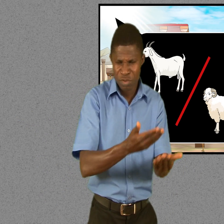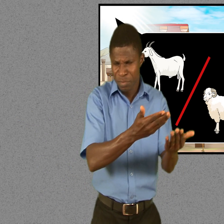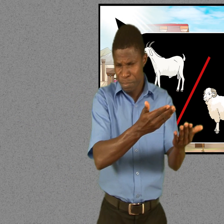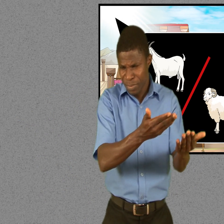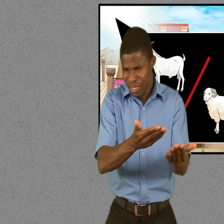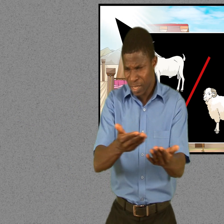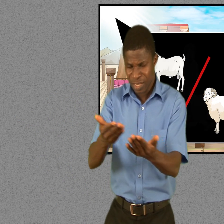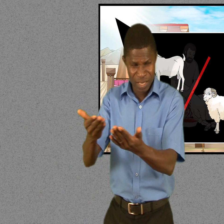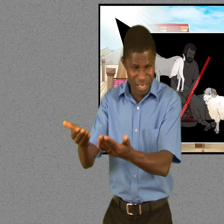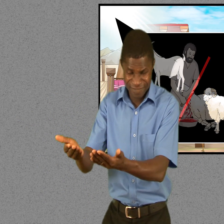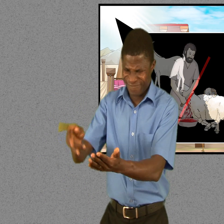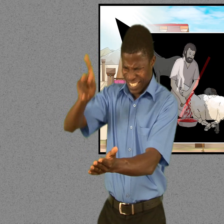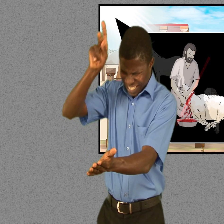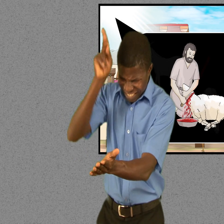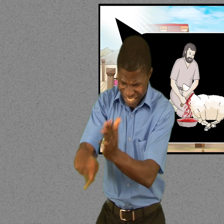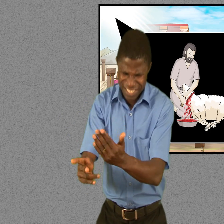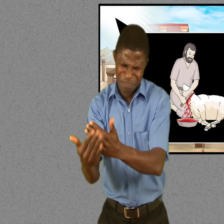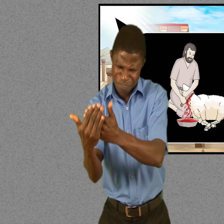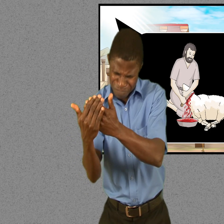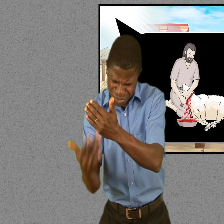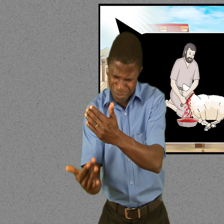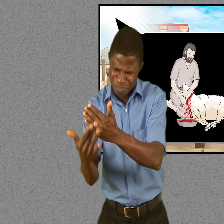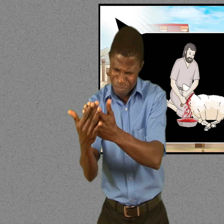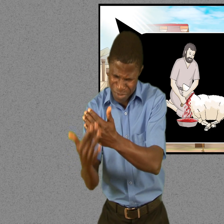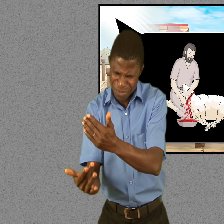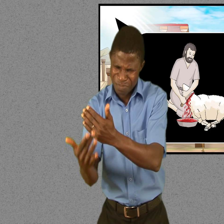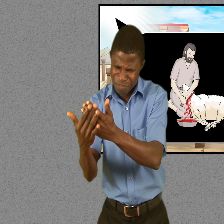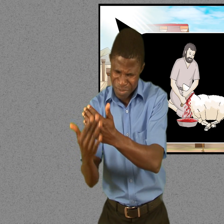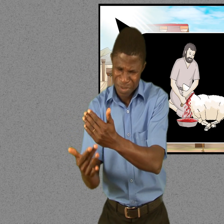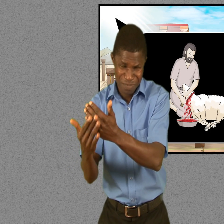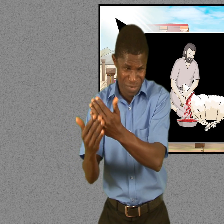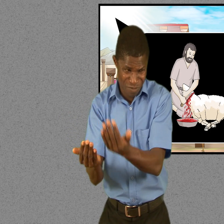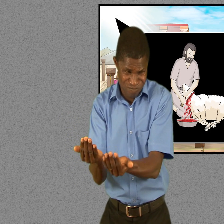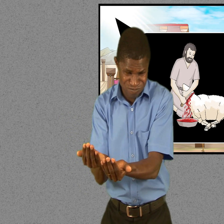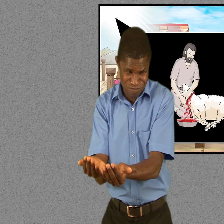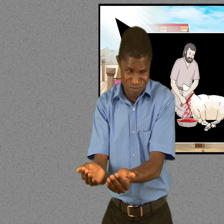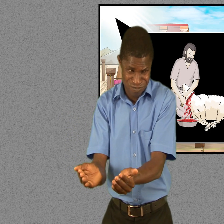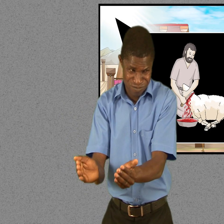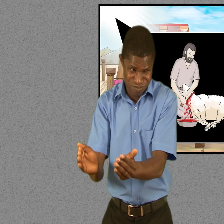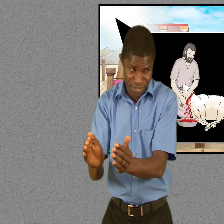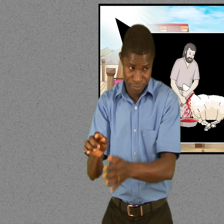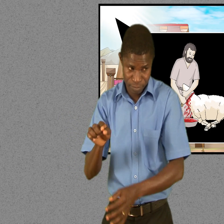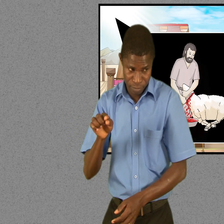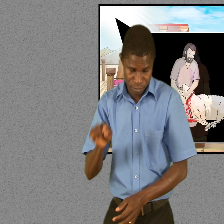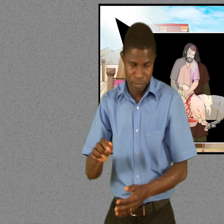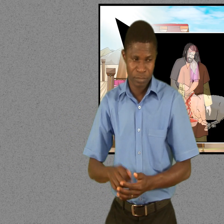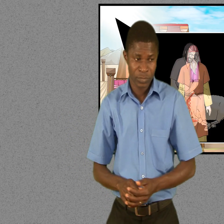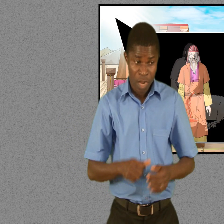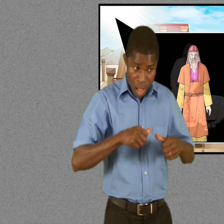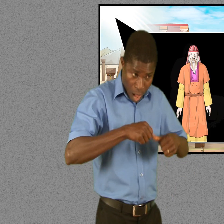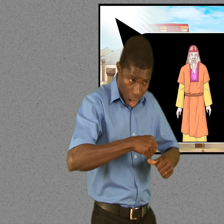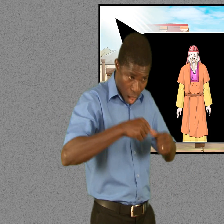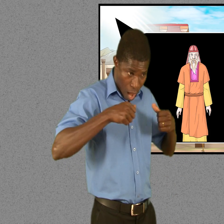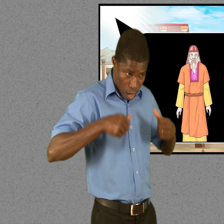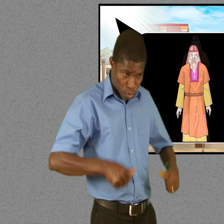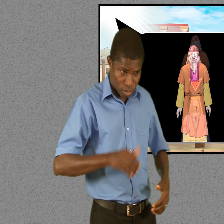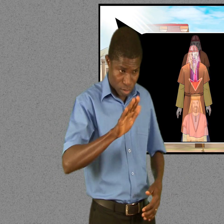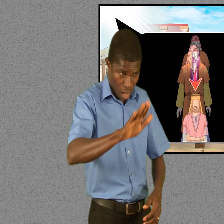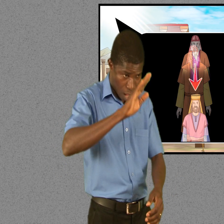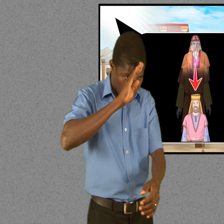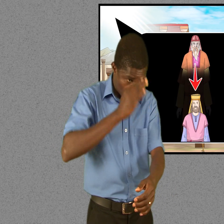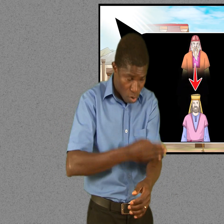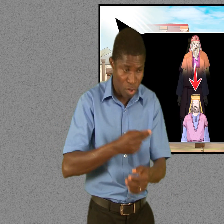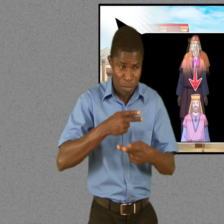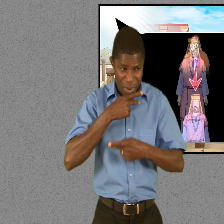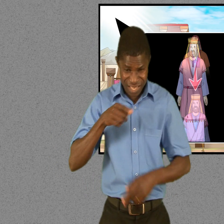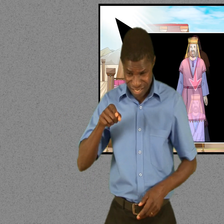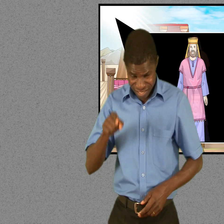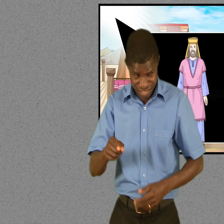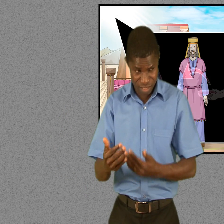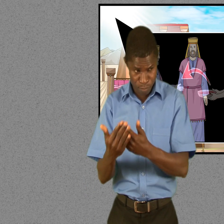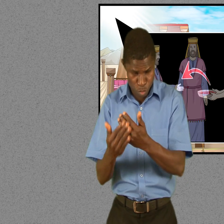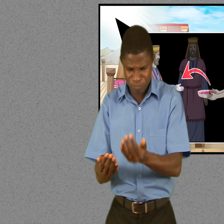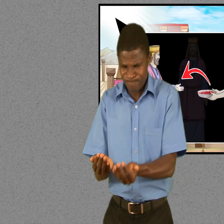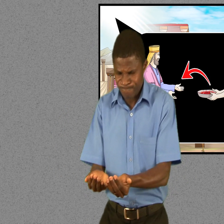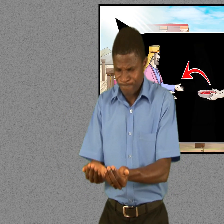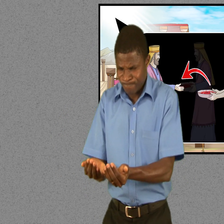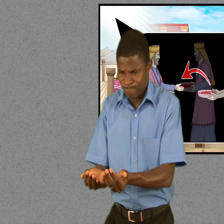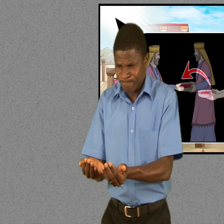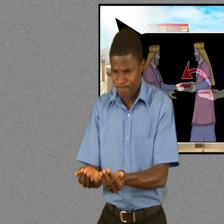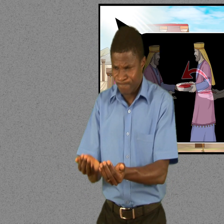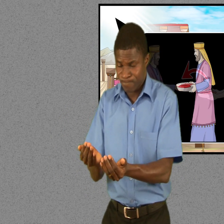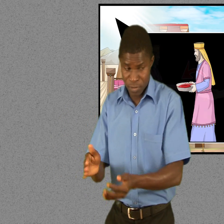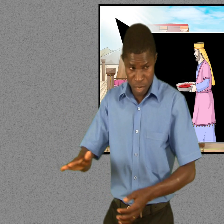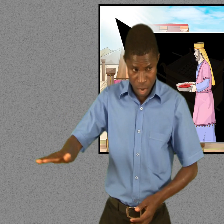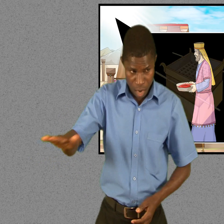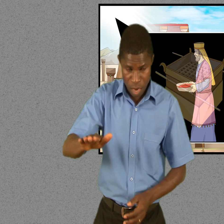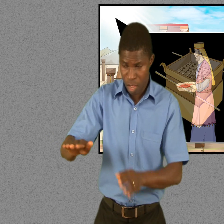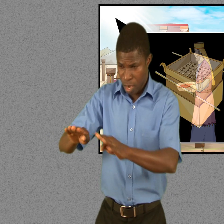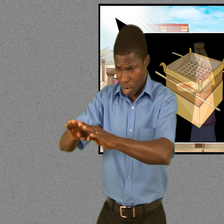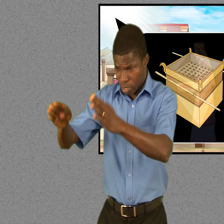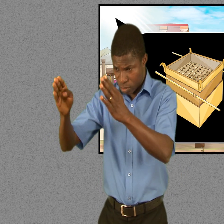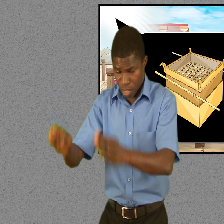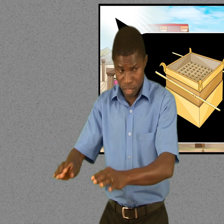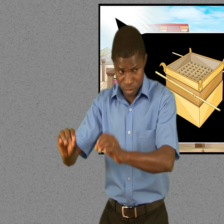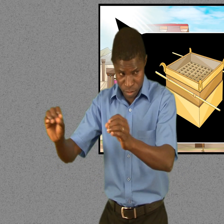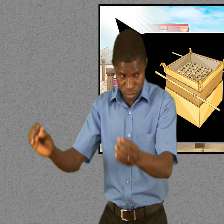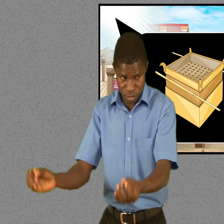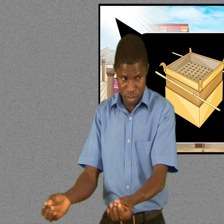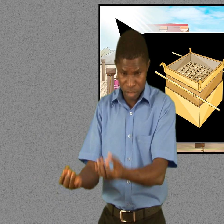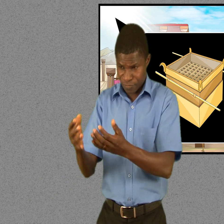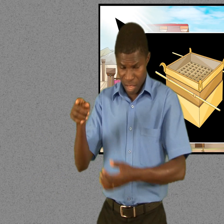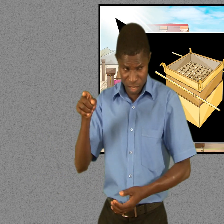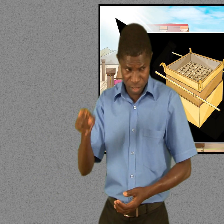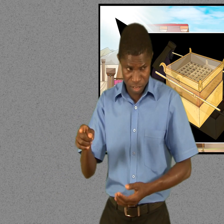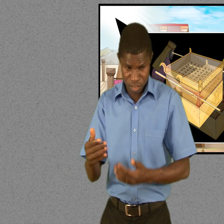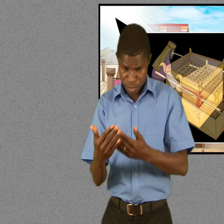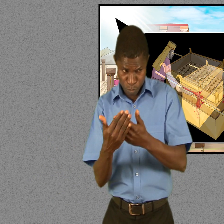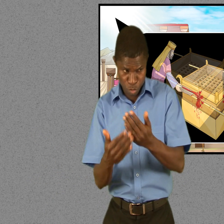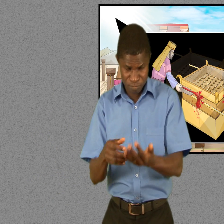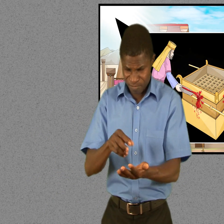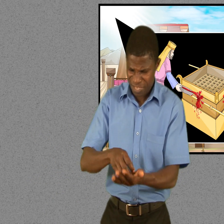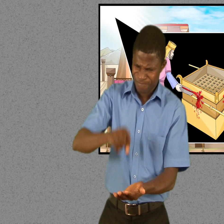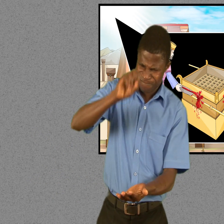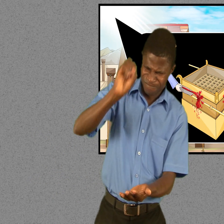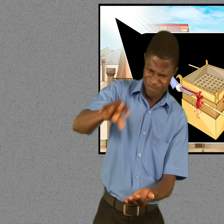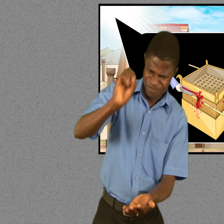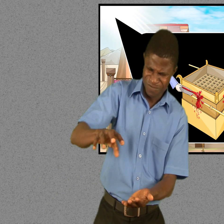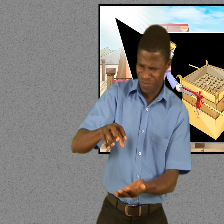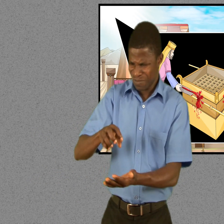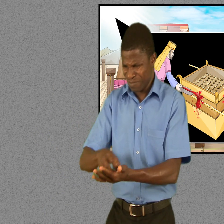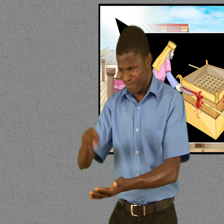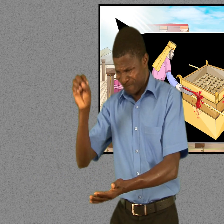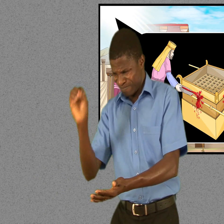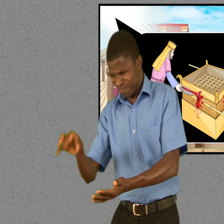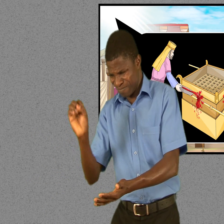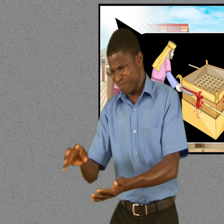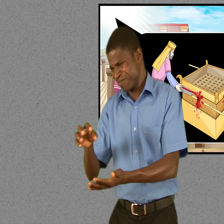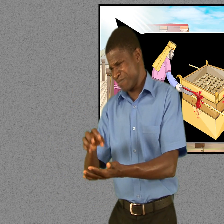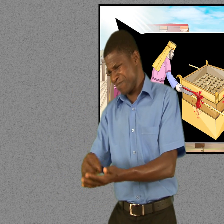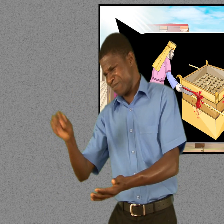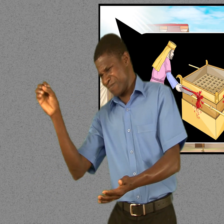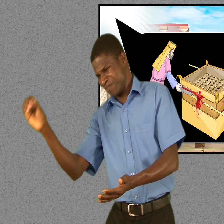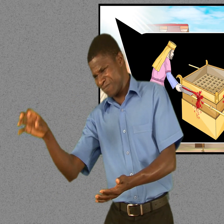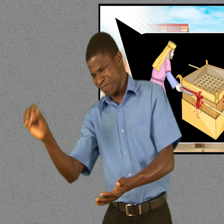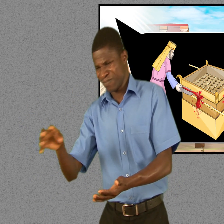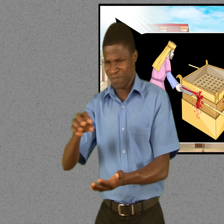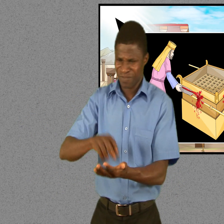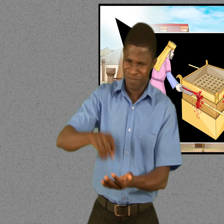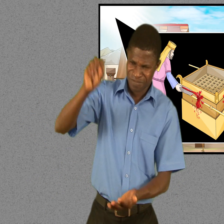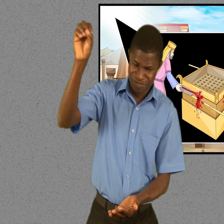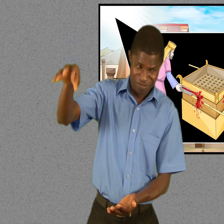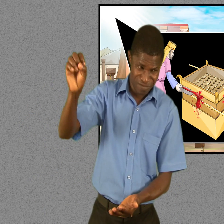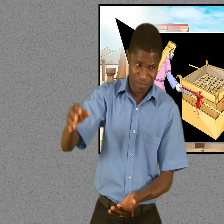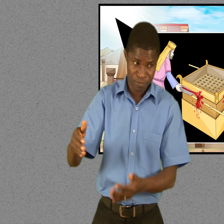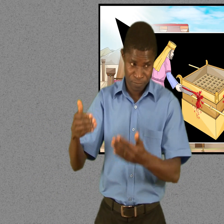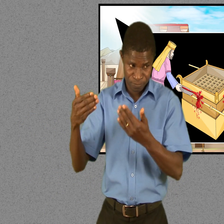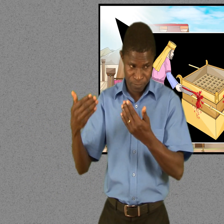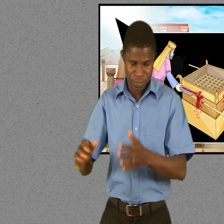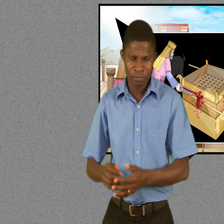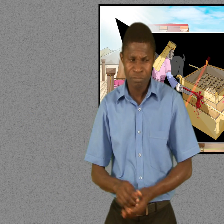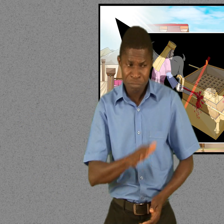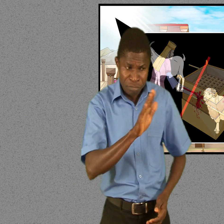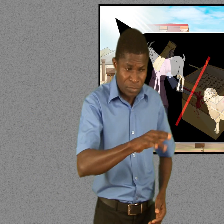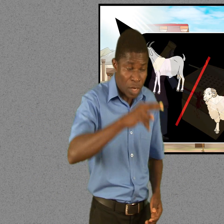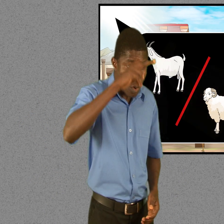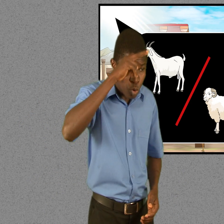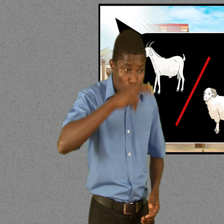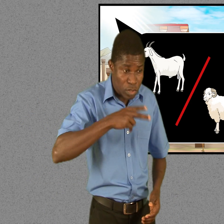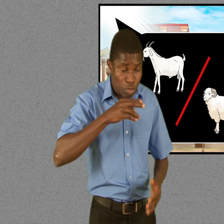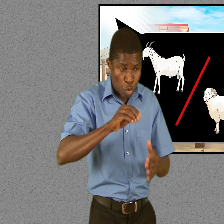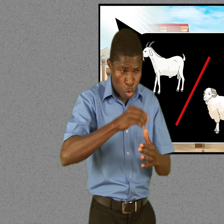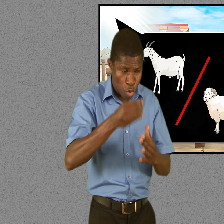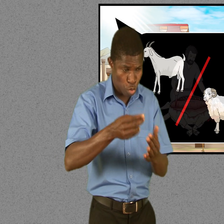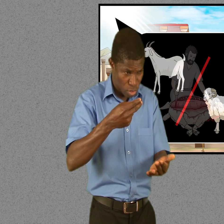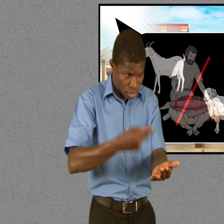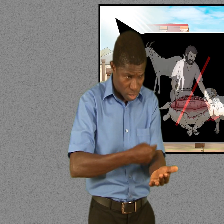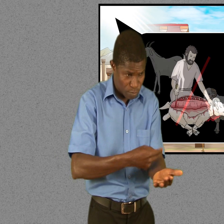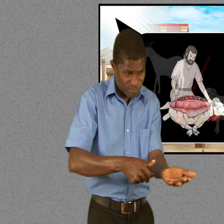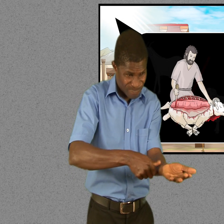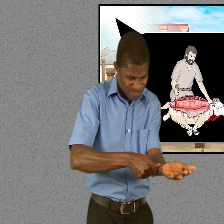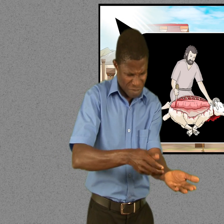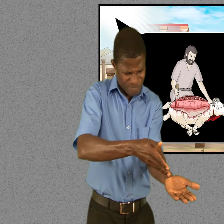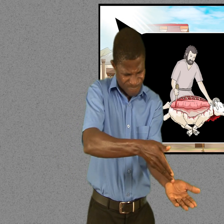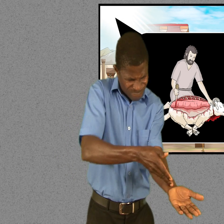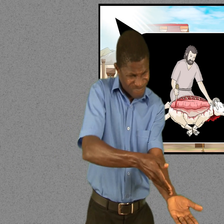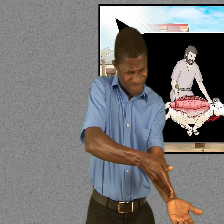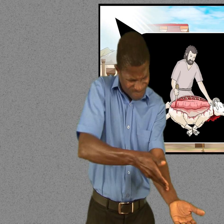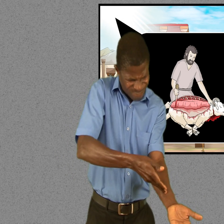He shall slaughter it on the north side of the altar before the LORD, and Aaron’s sons the priests are to sprinkle its blood against the altar on all sides.